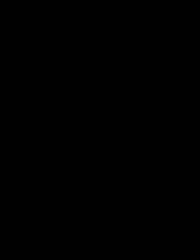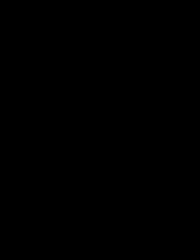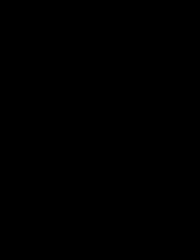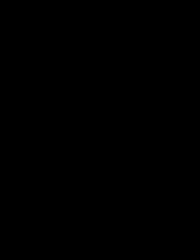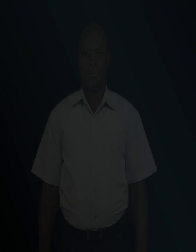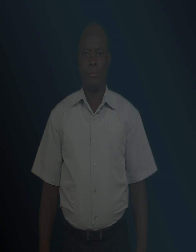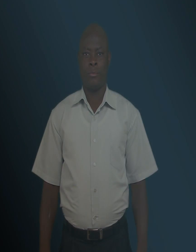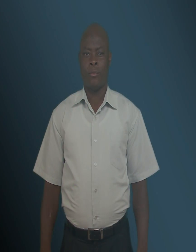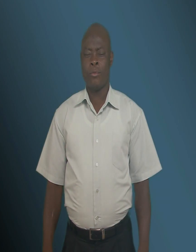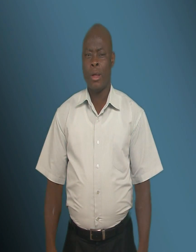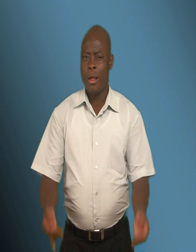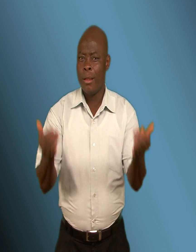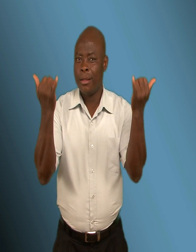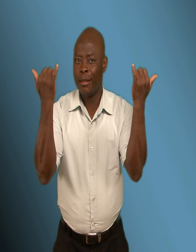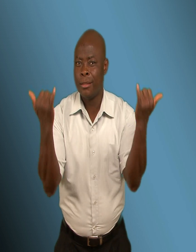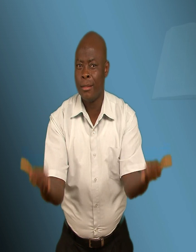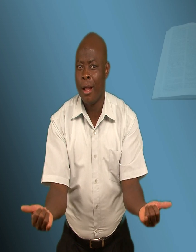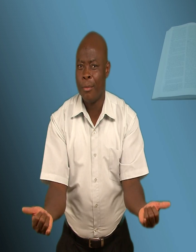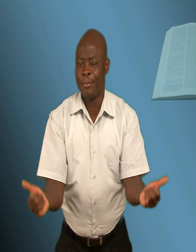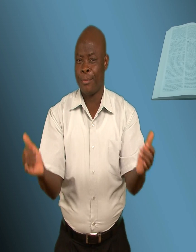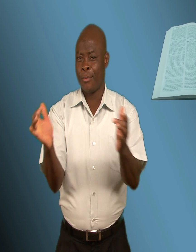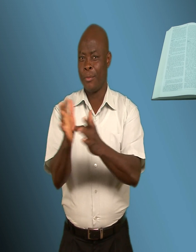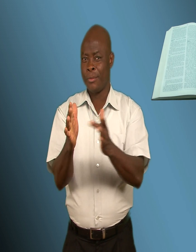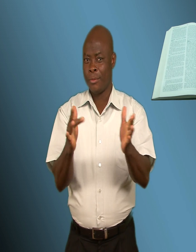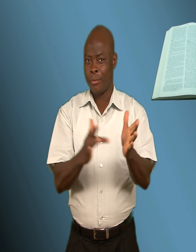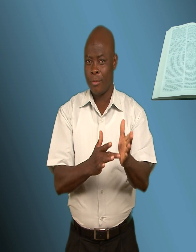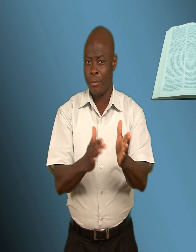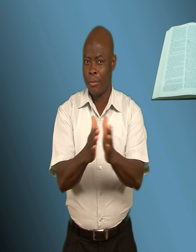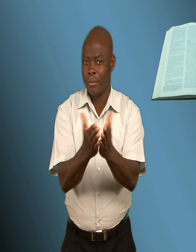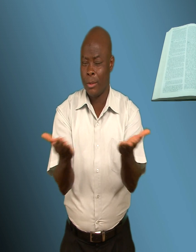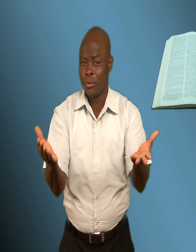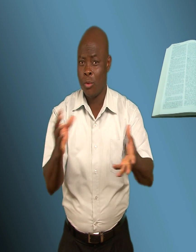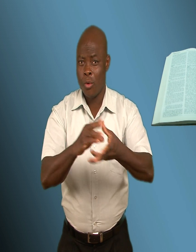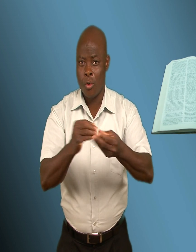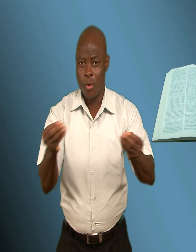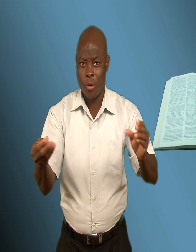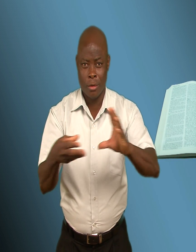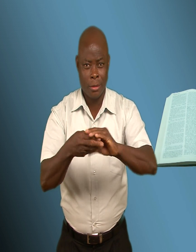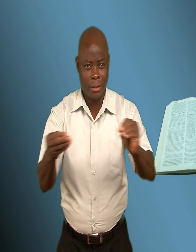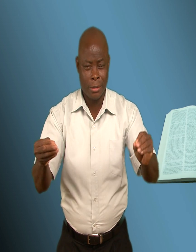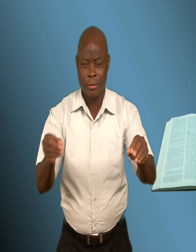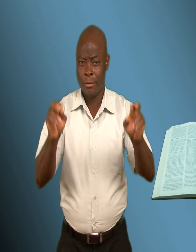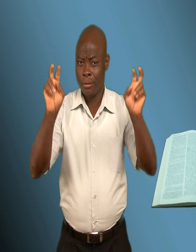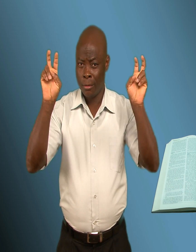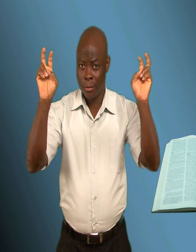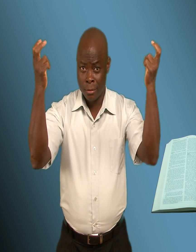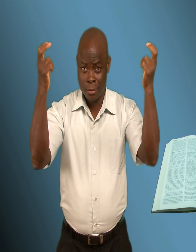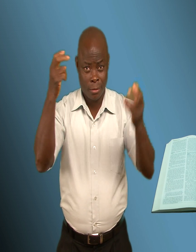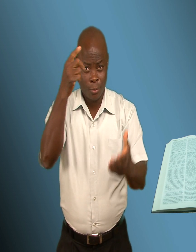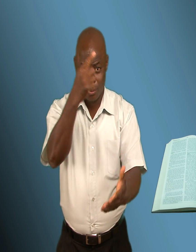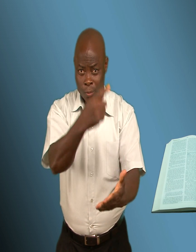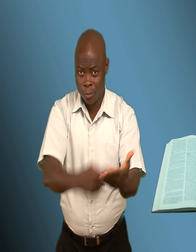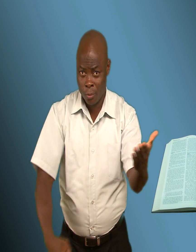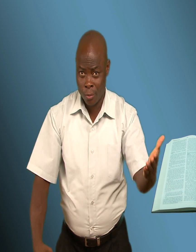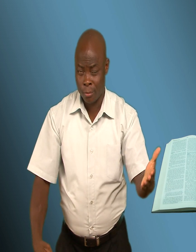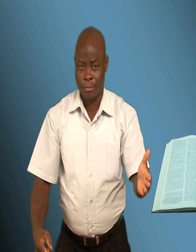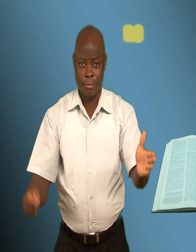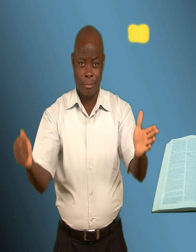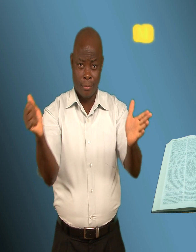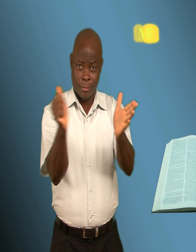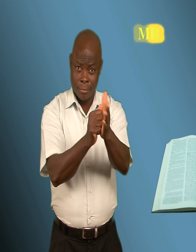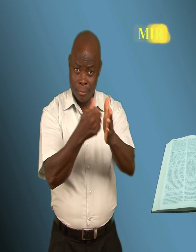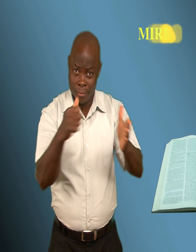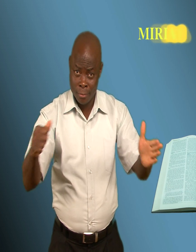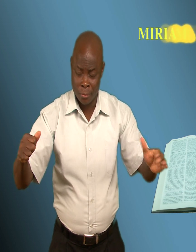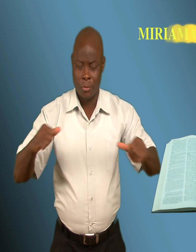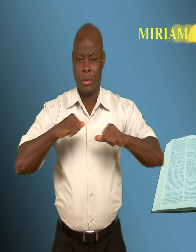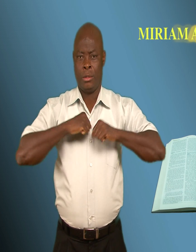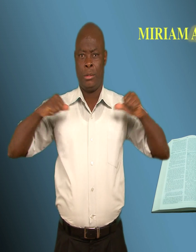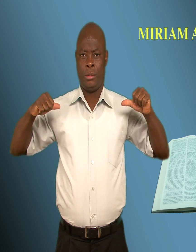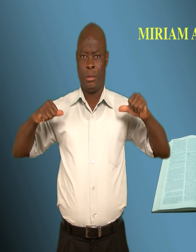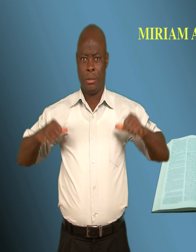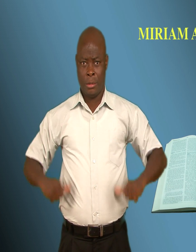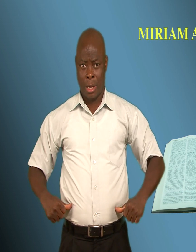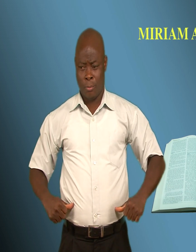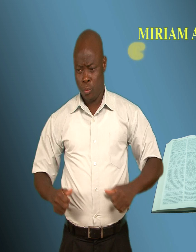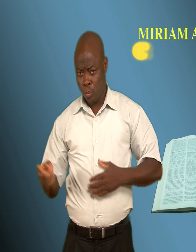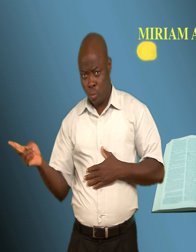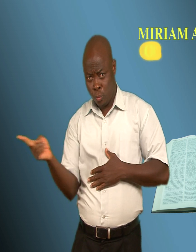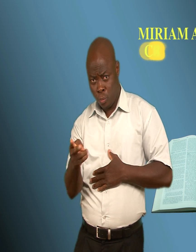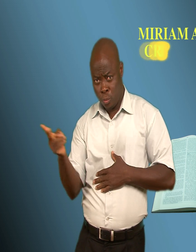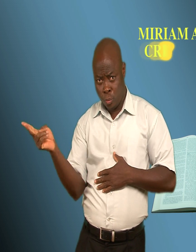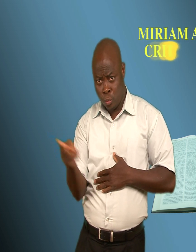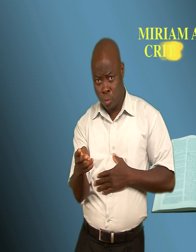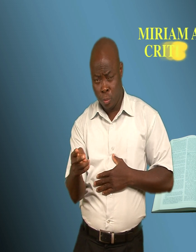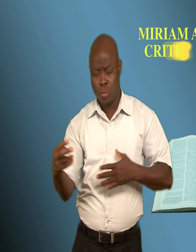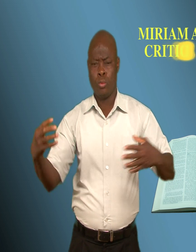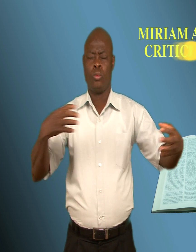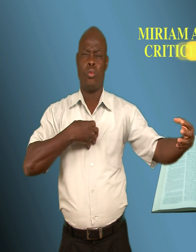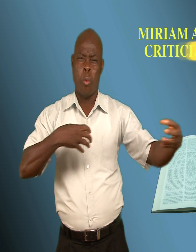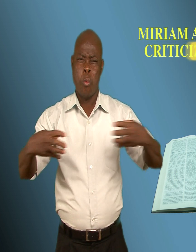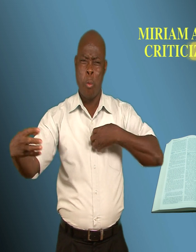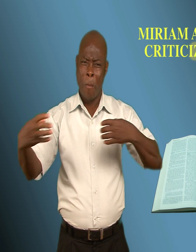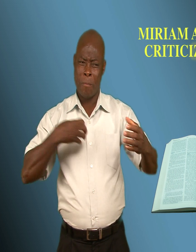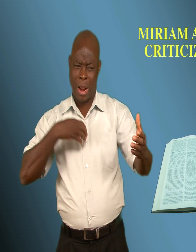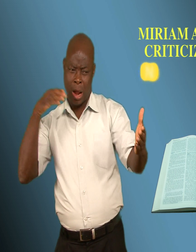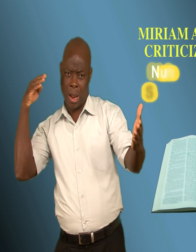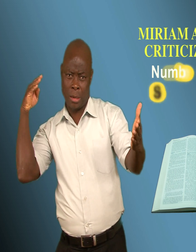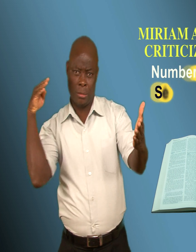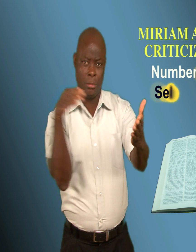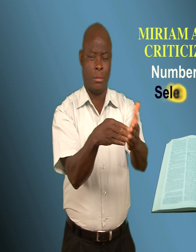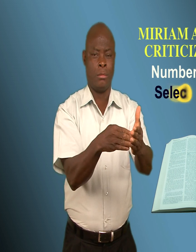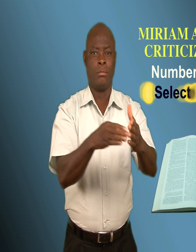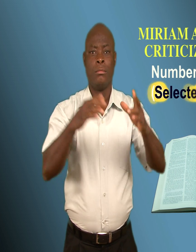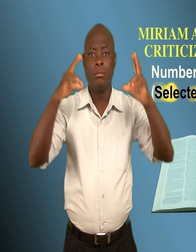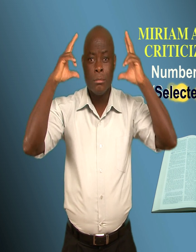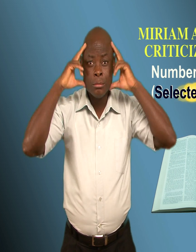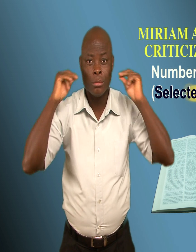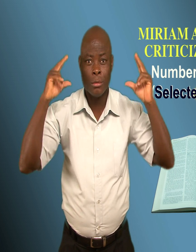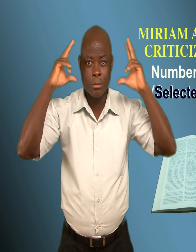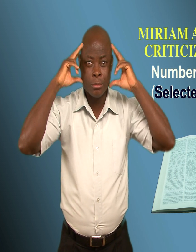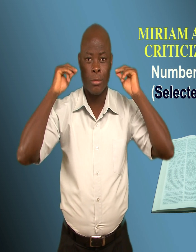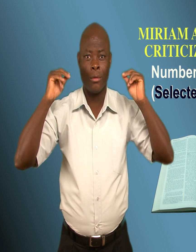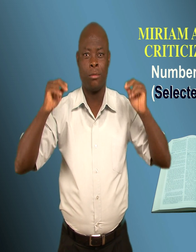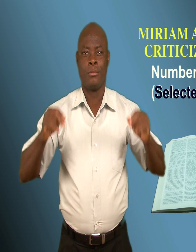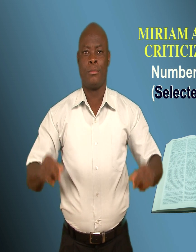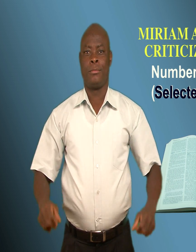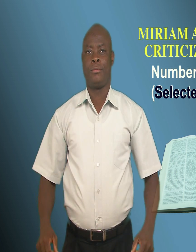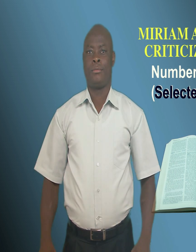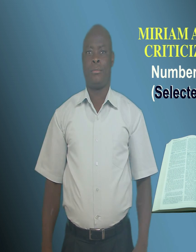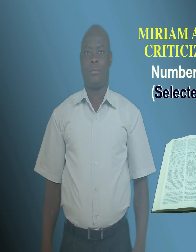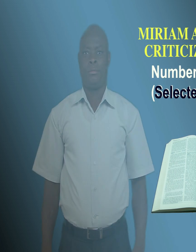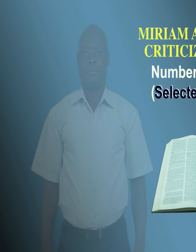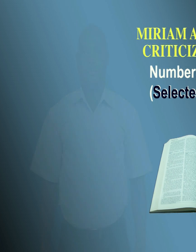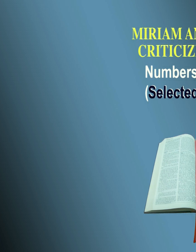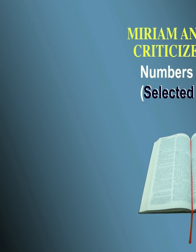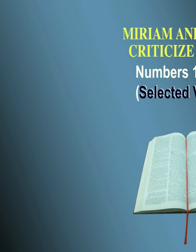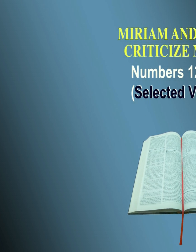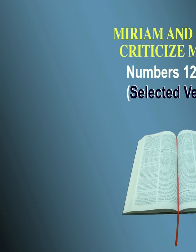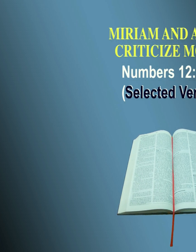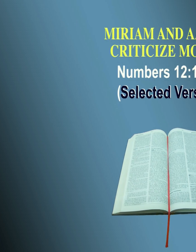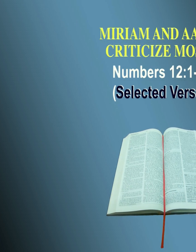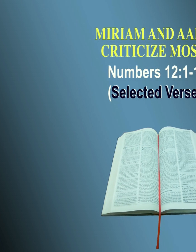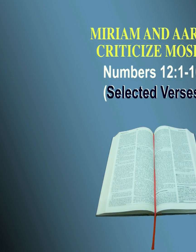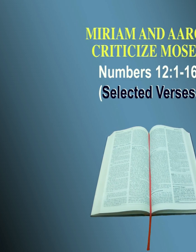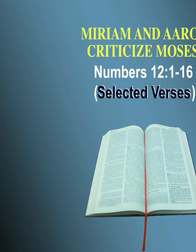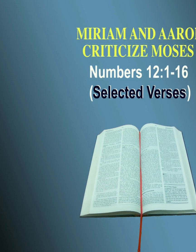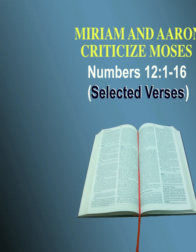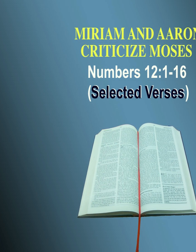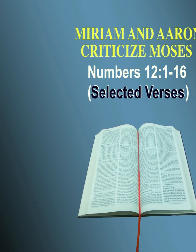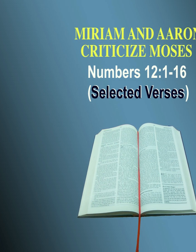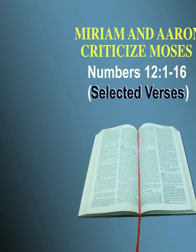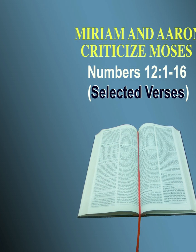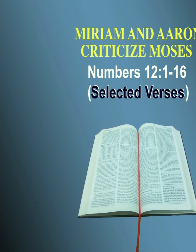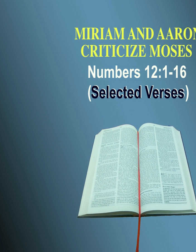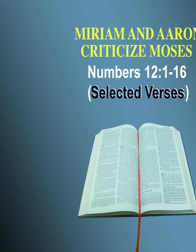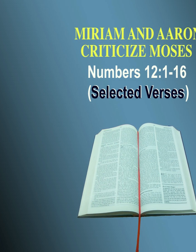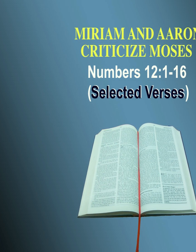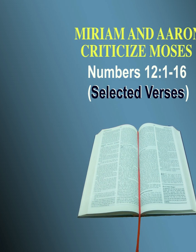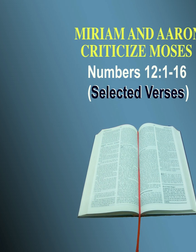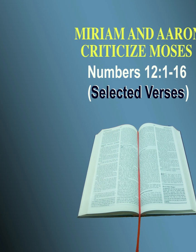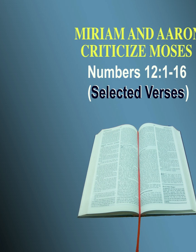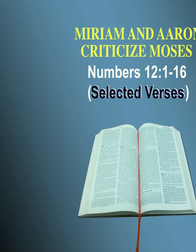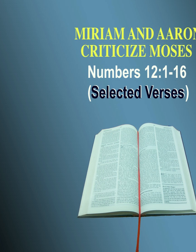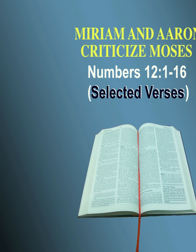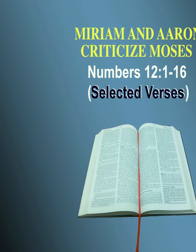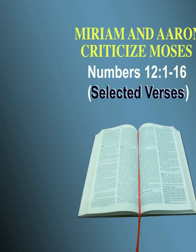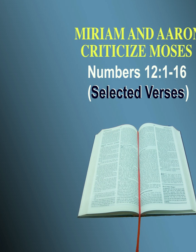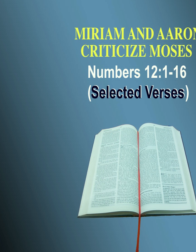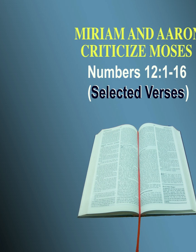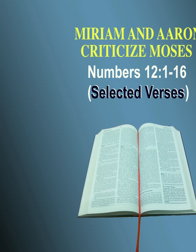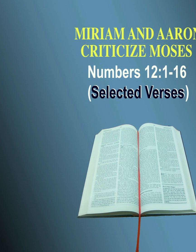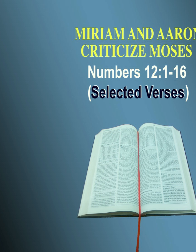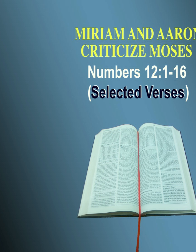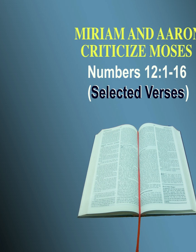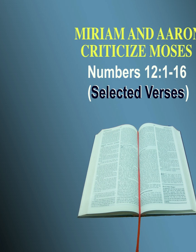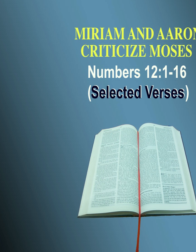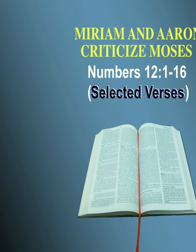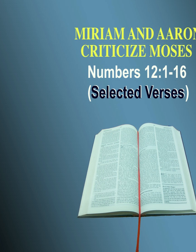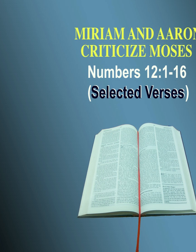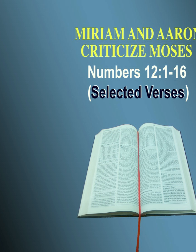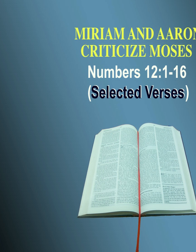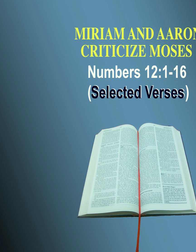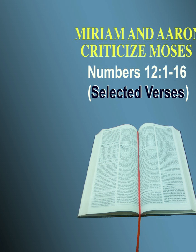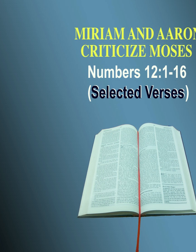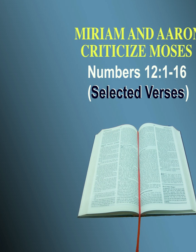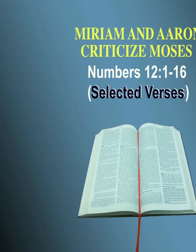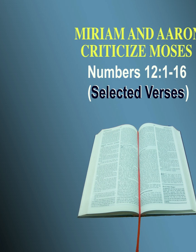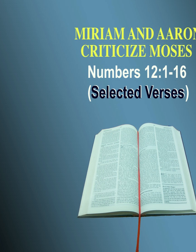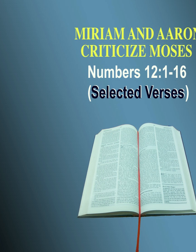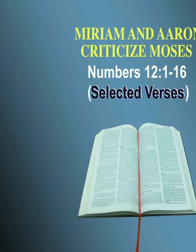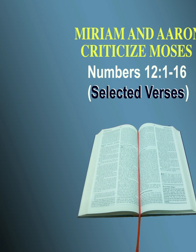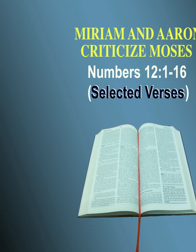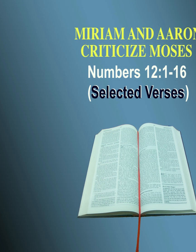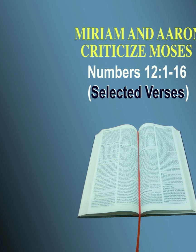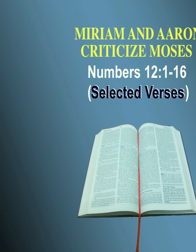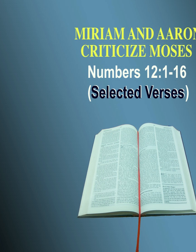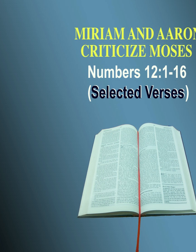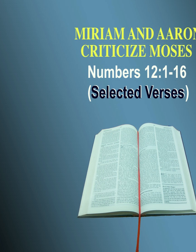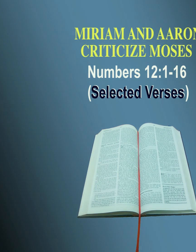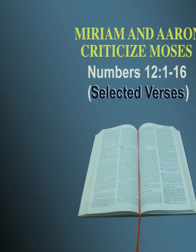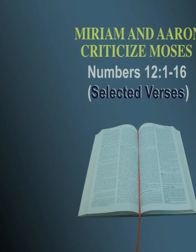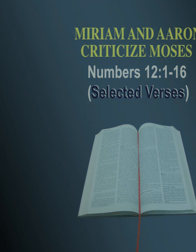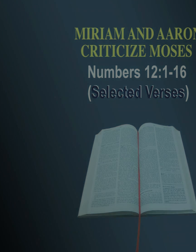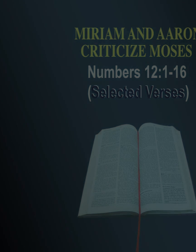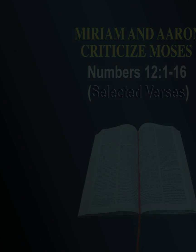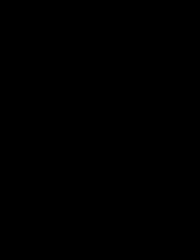Miriam and Aaron criticize Moses